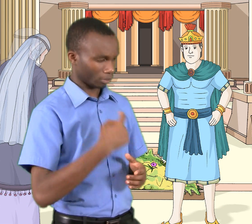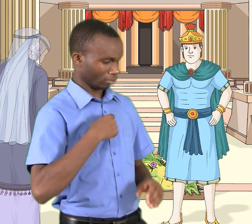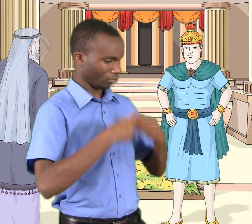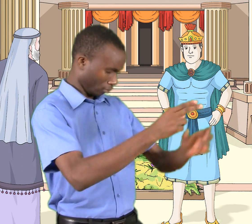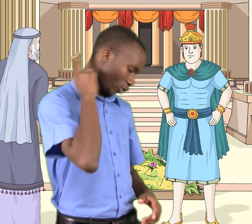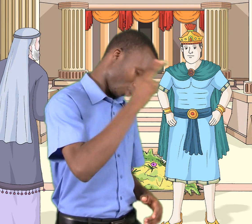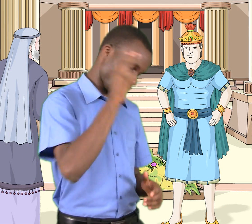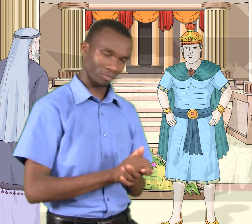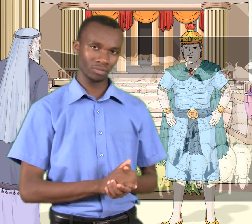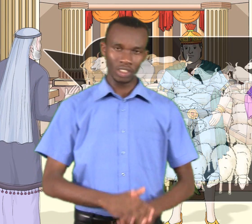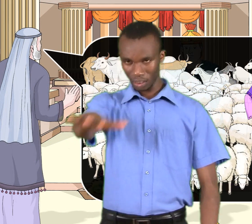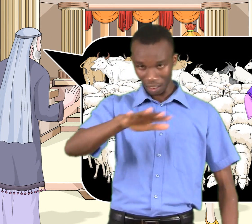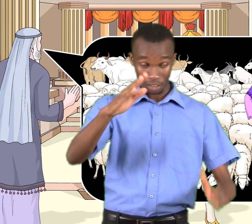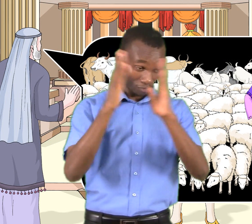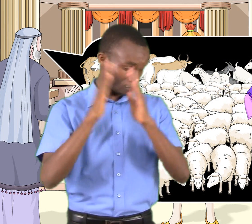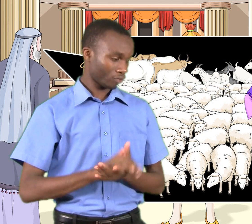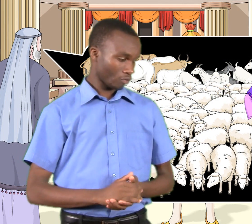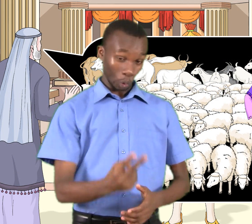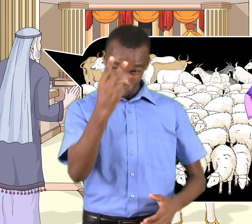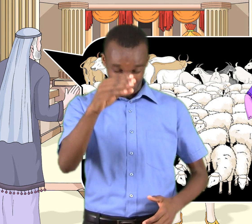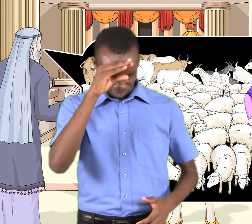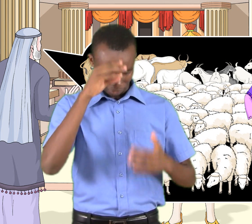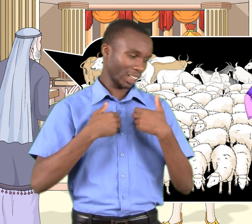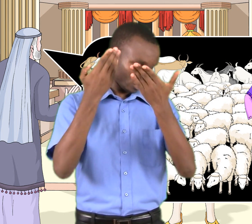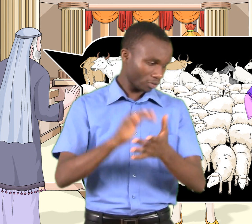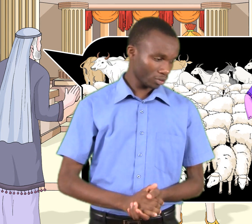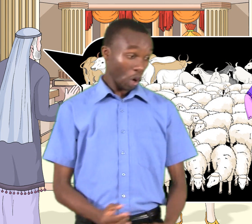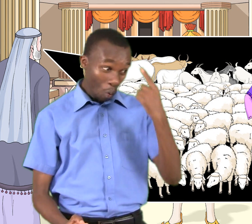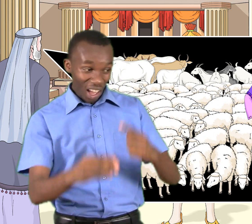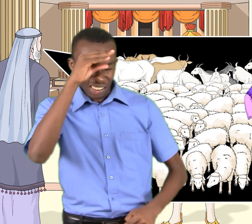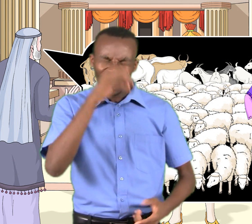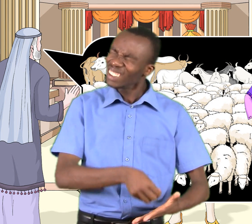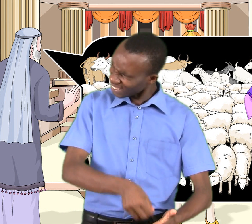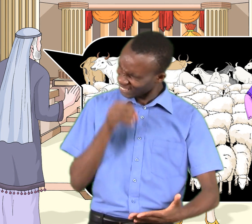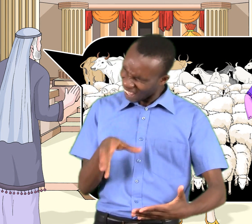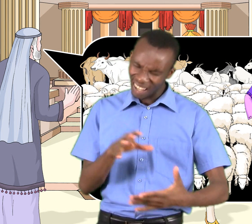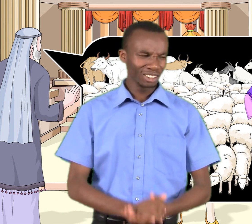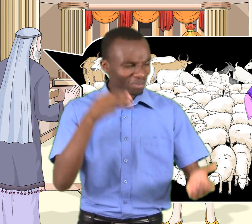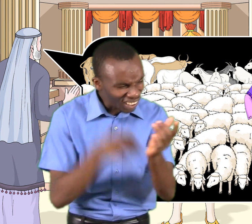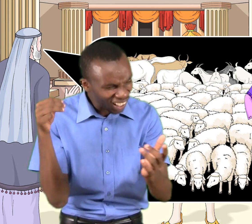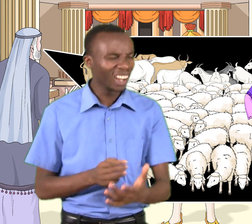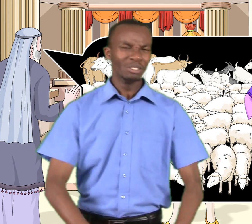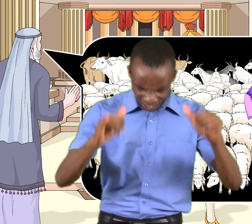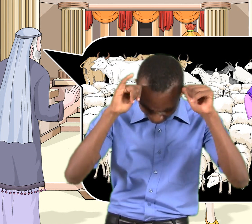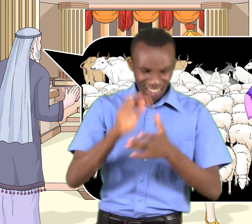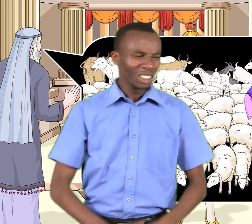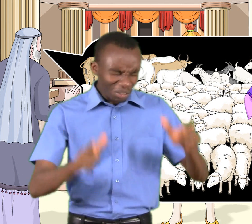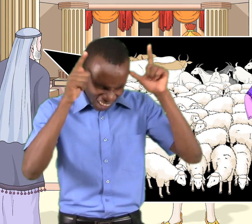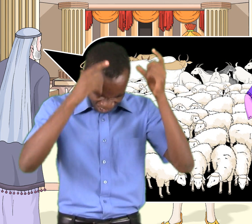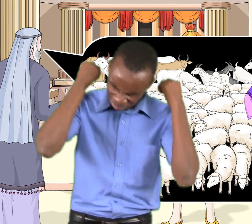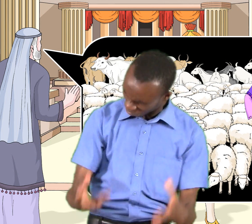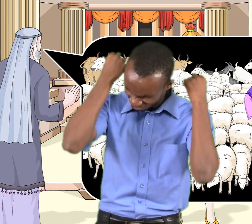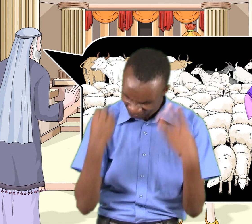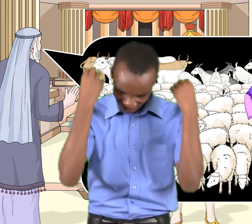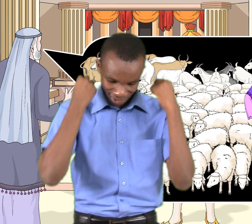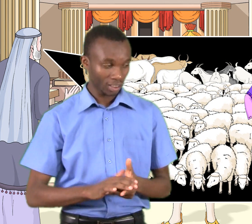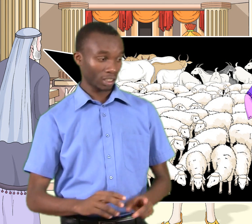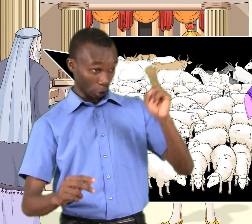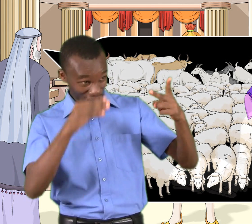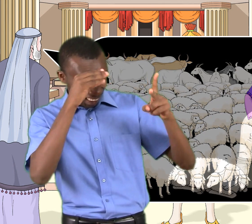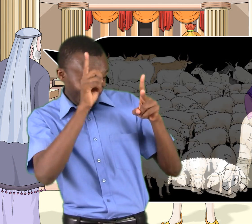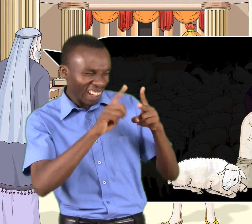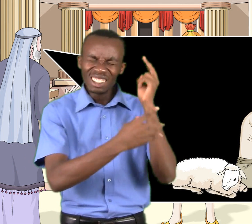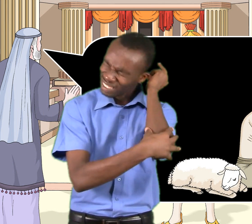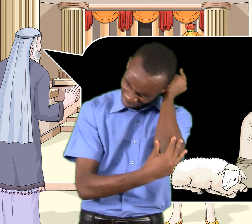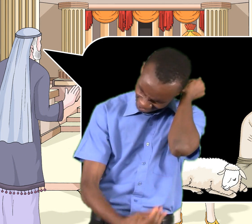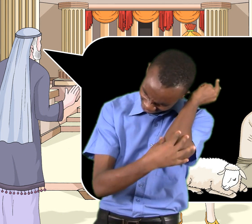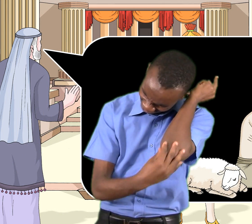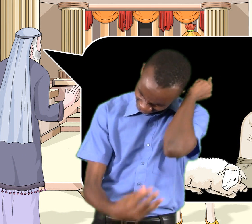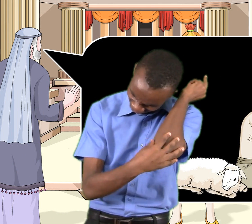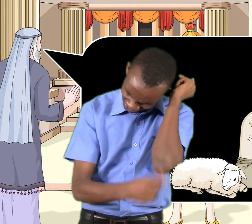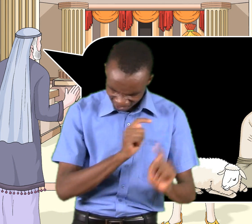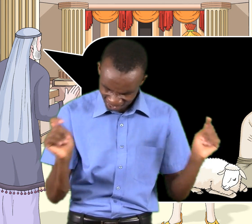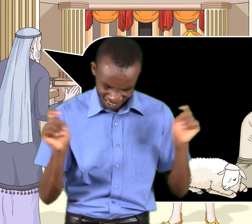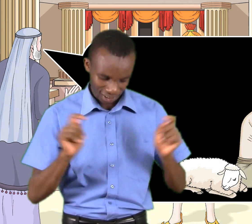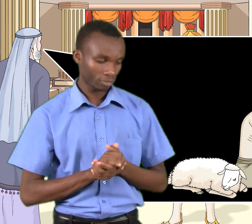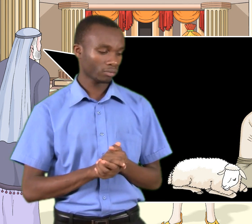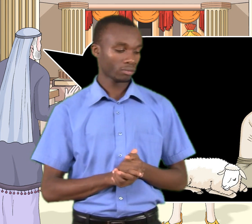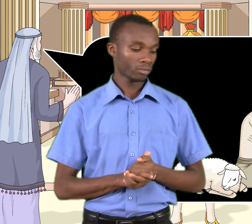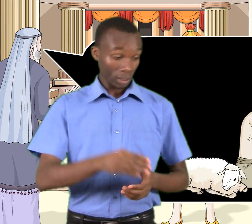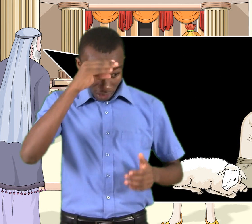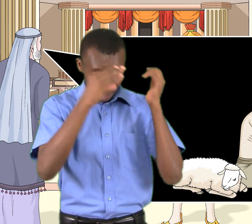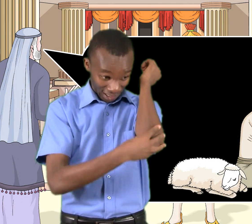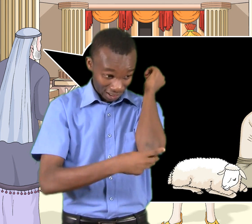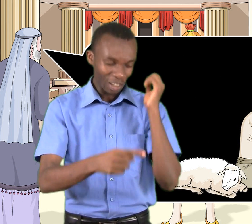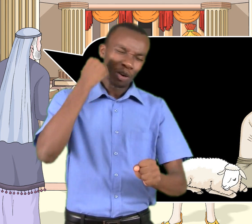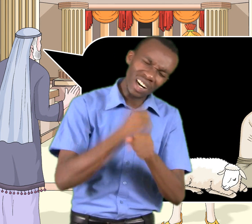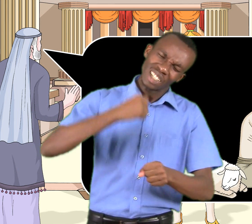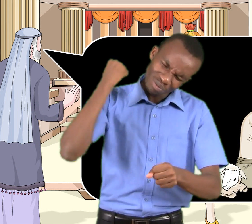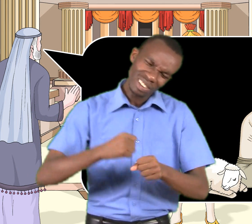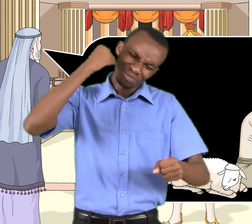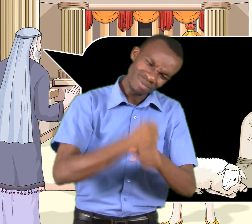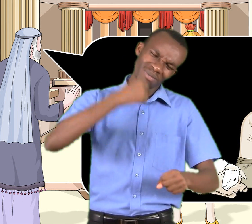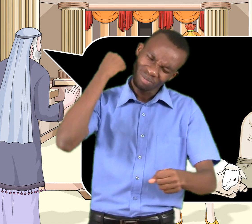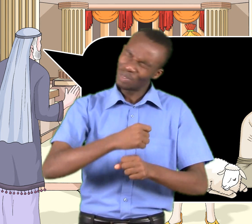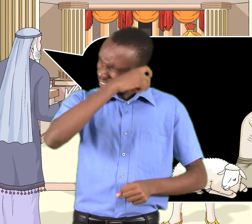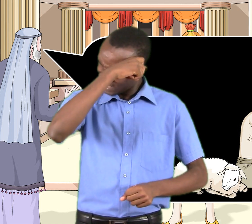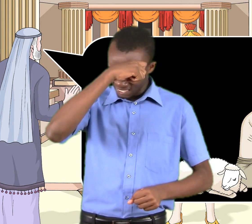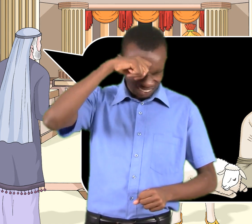The rich man had a great number of sheep and cattle, but the poor man had nothing except one small ewe lamb that he had bought.